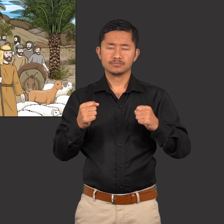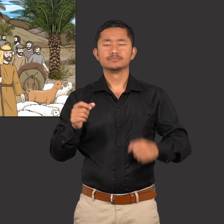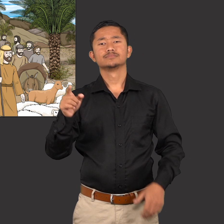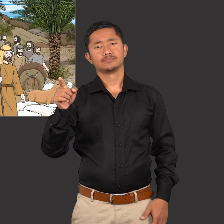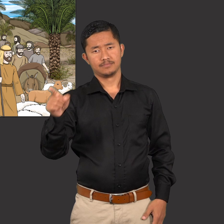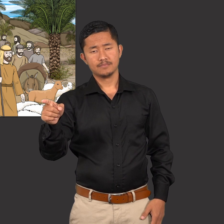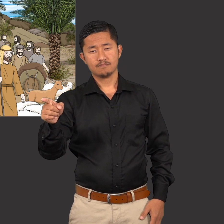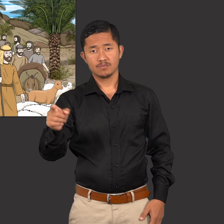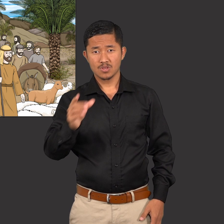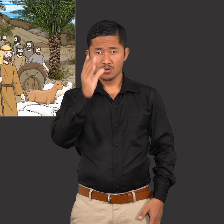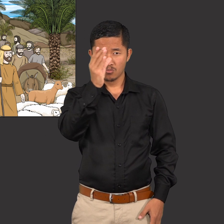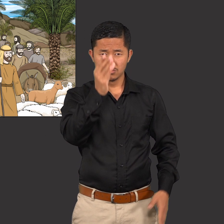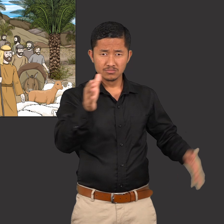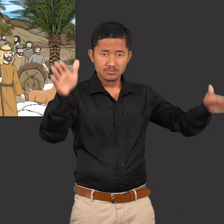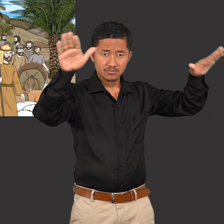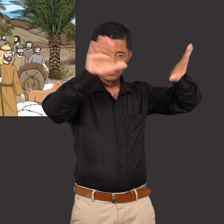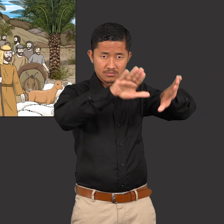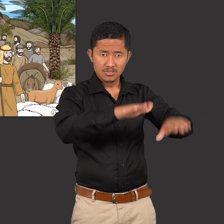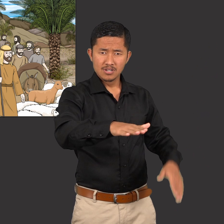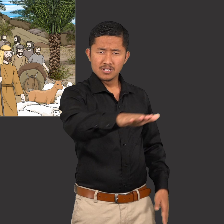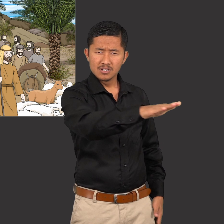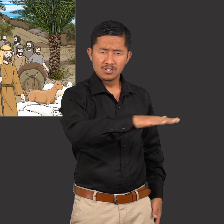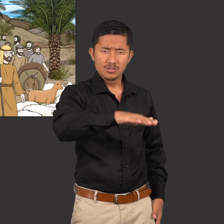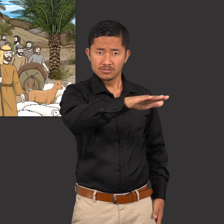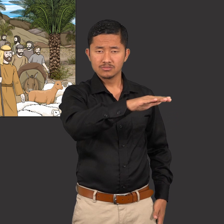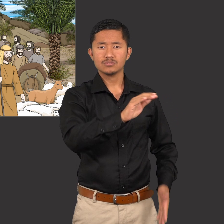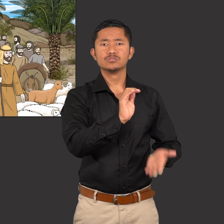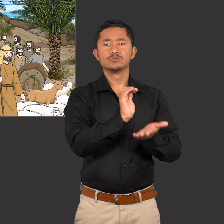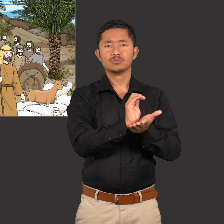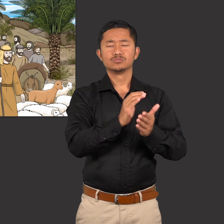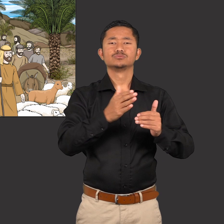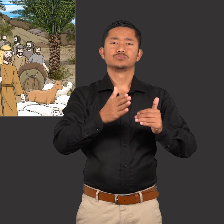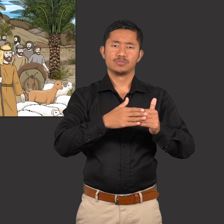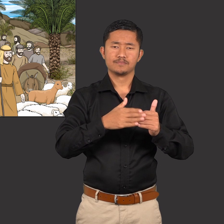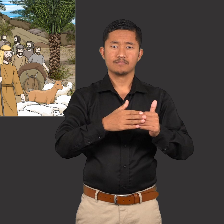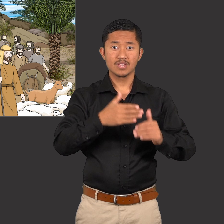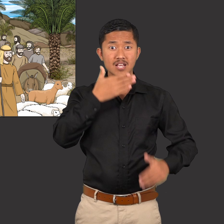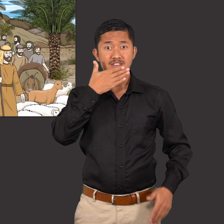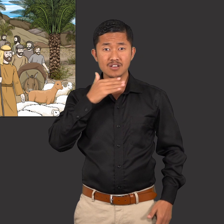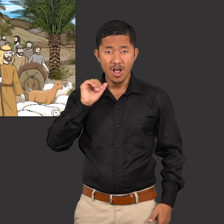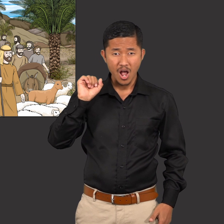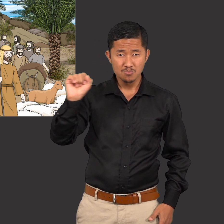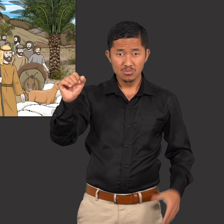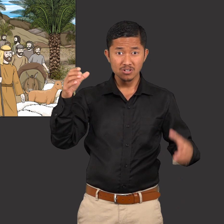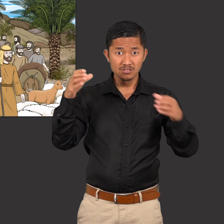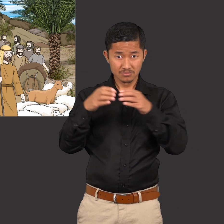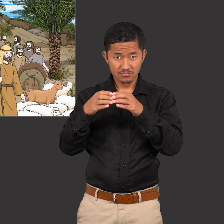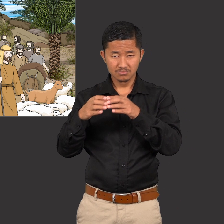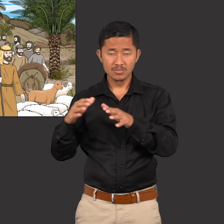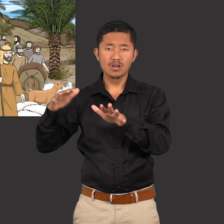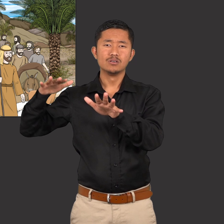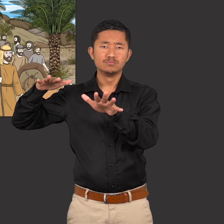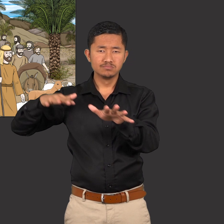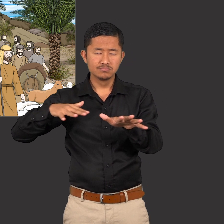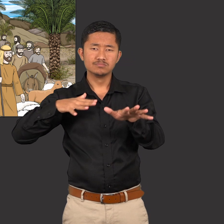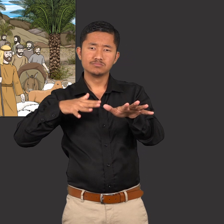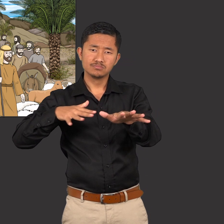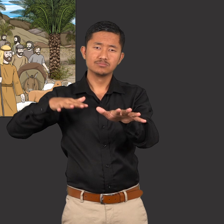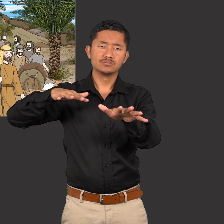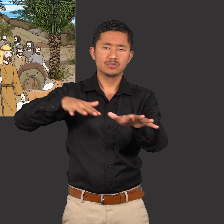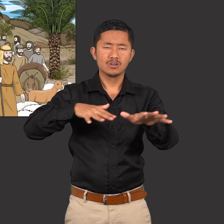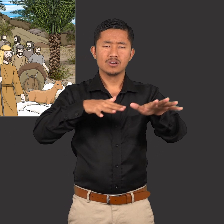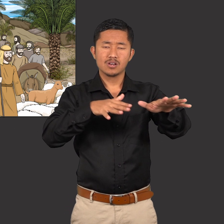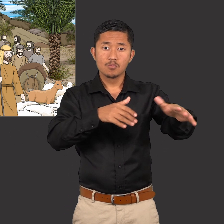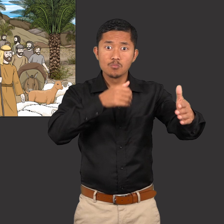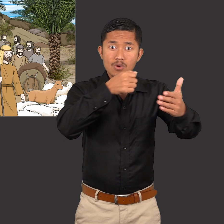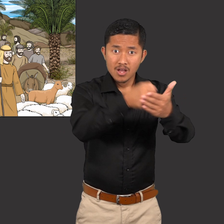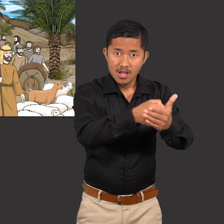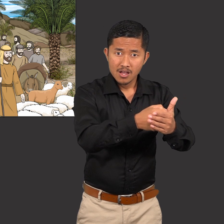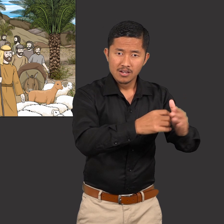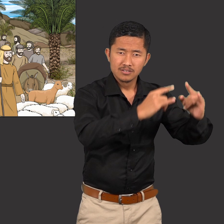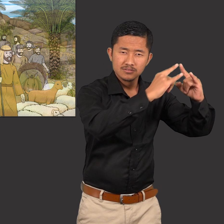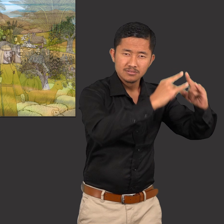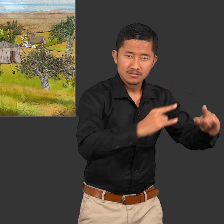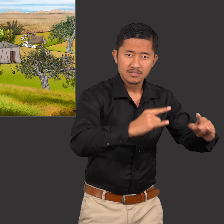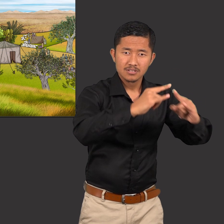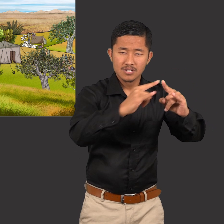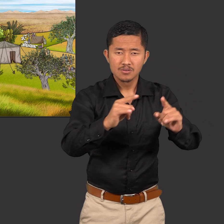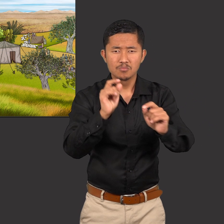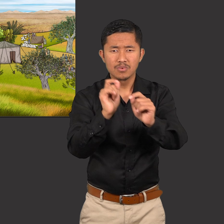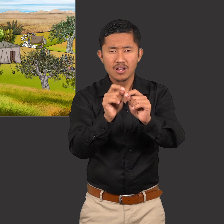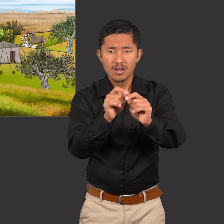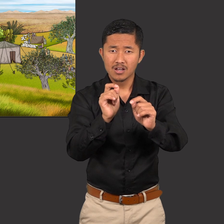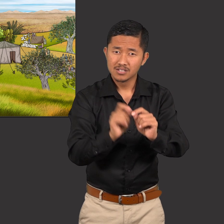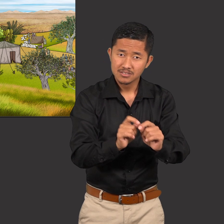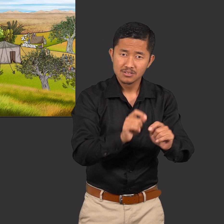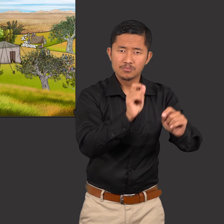And Abram and Lot parted company.